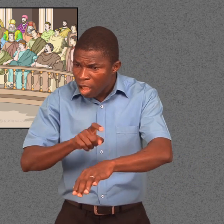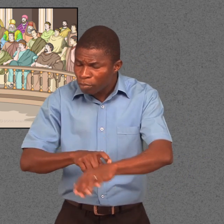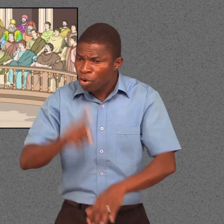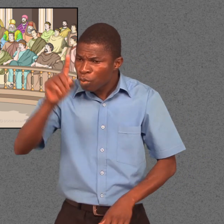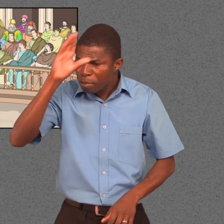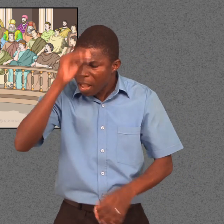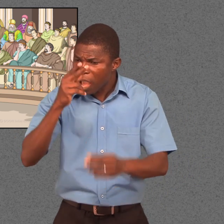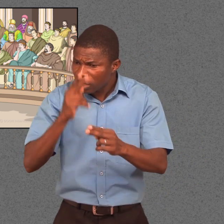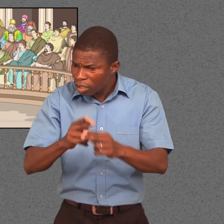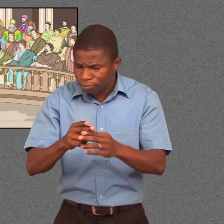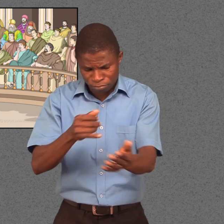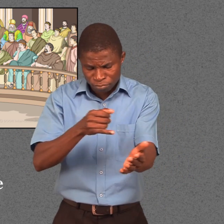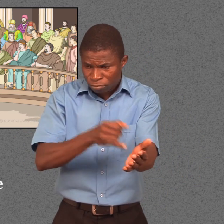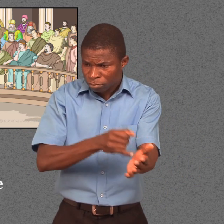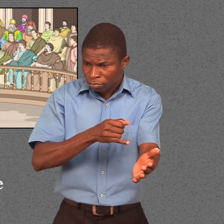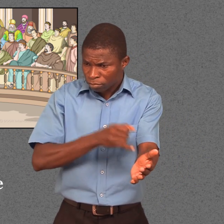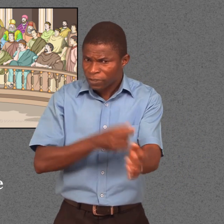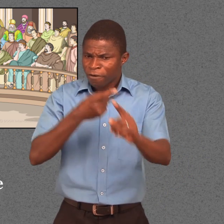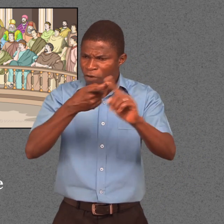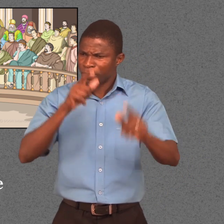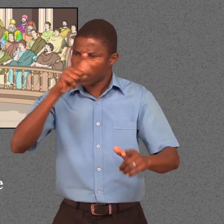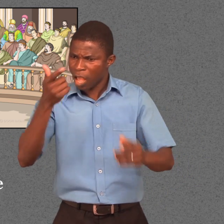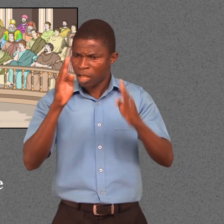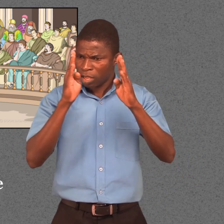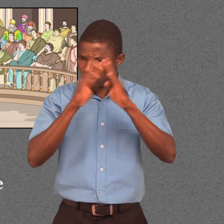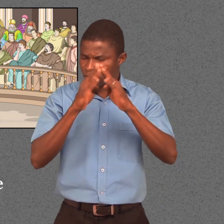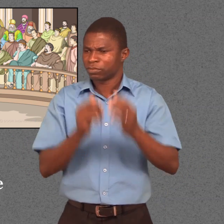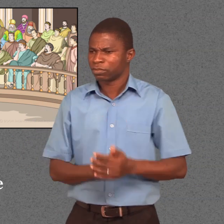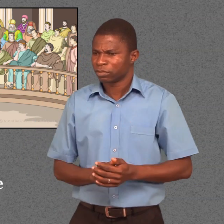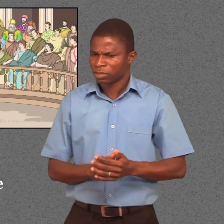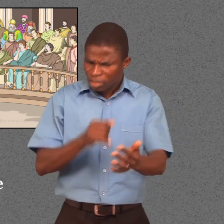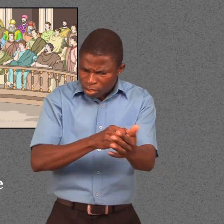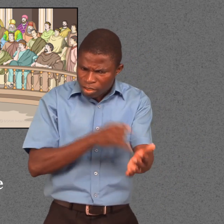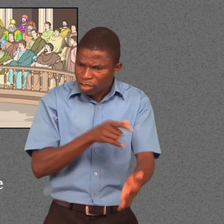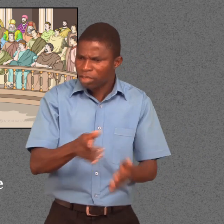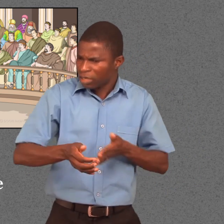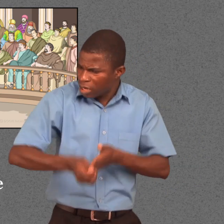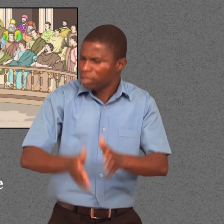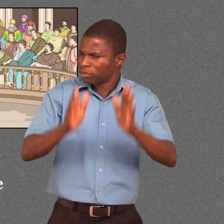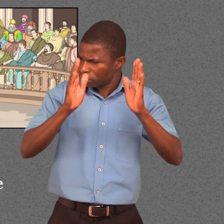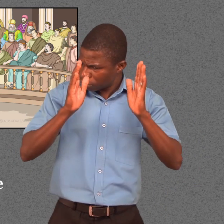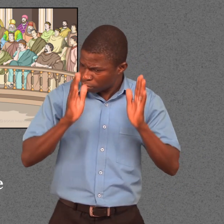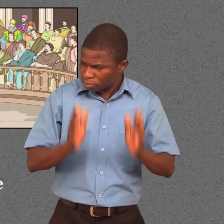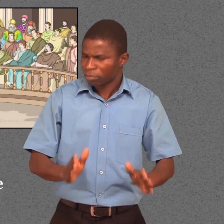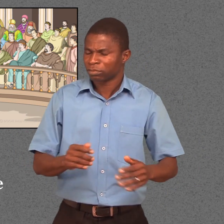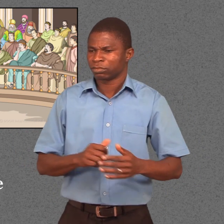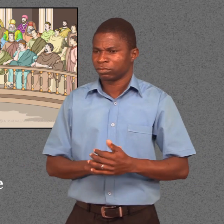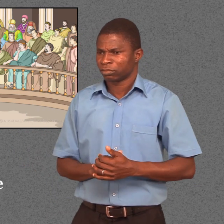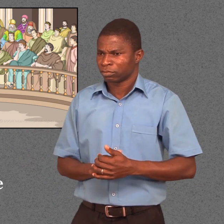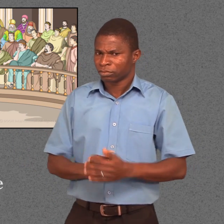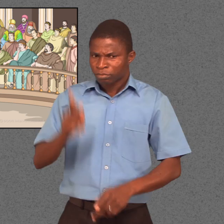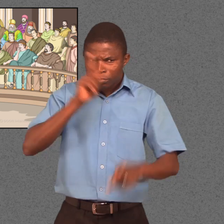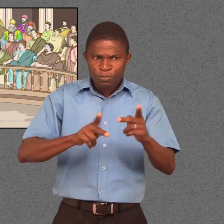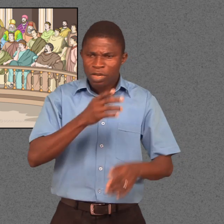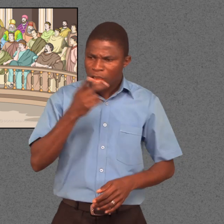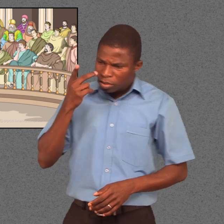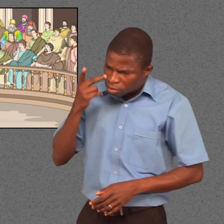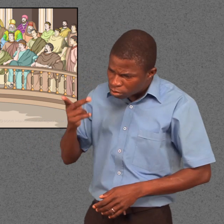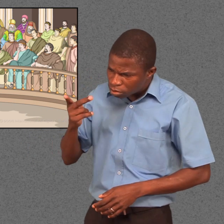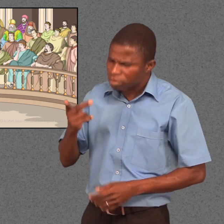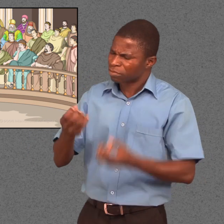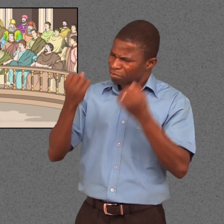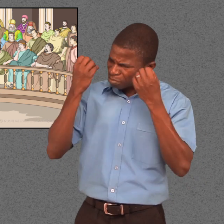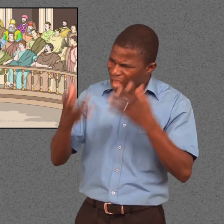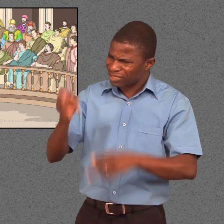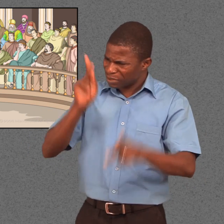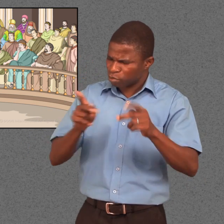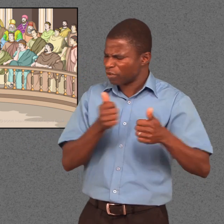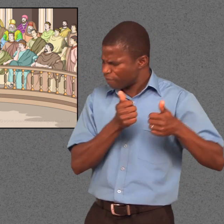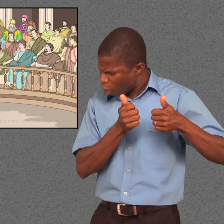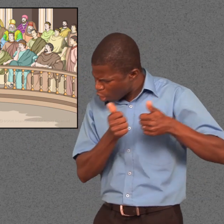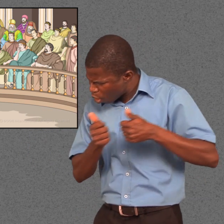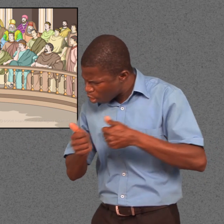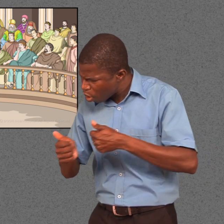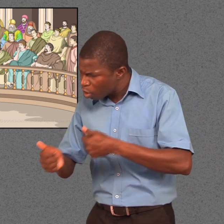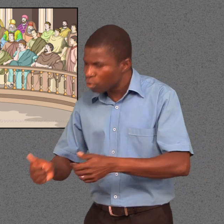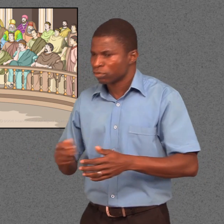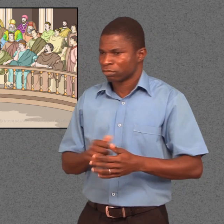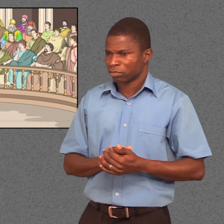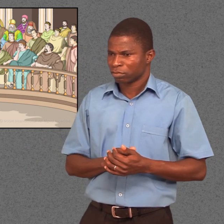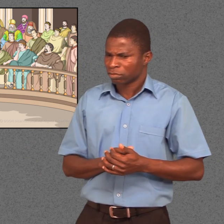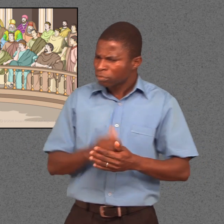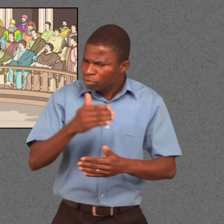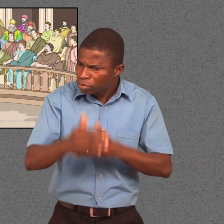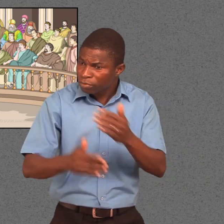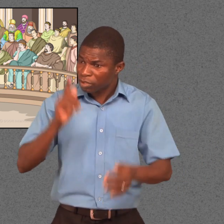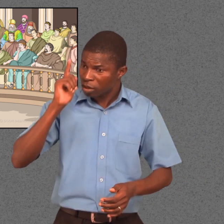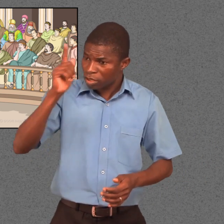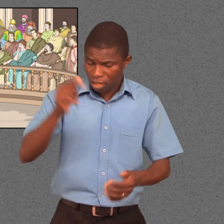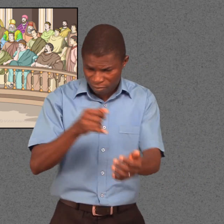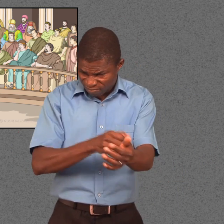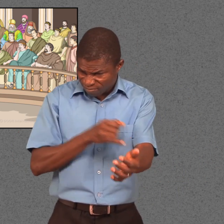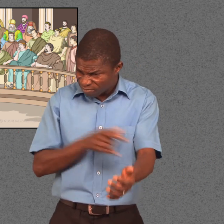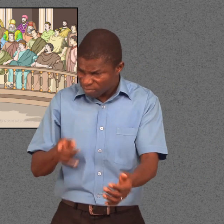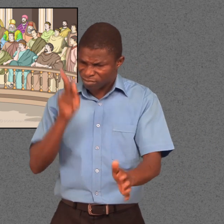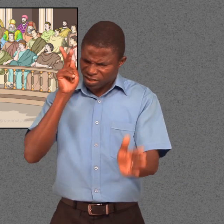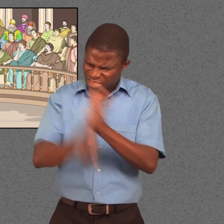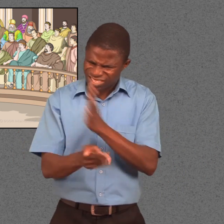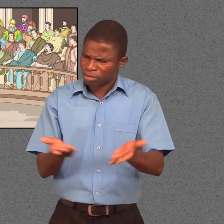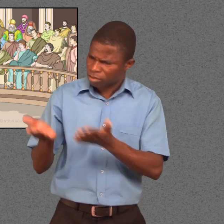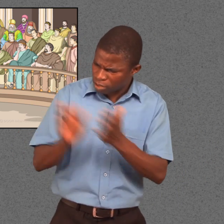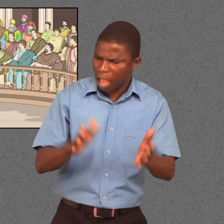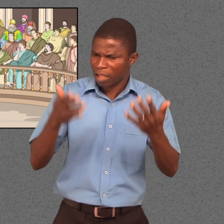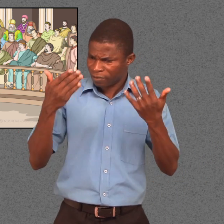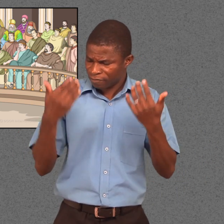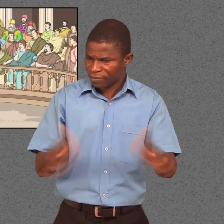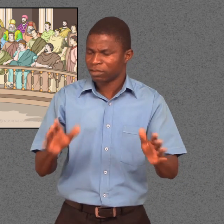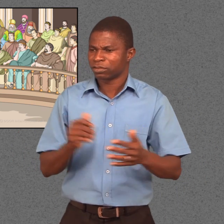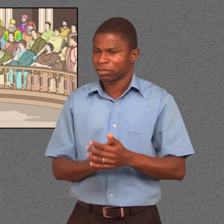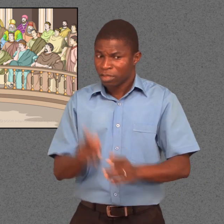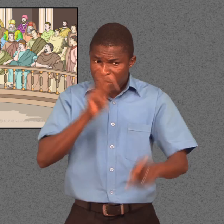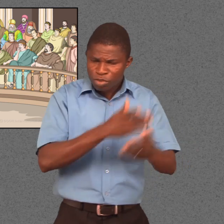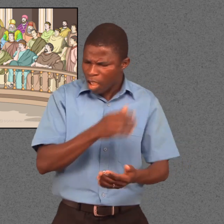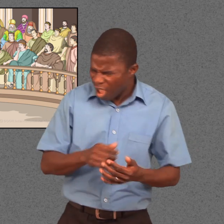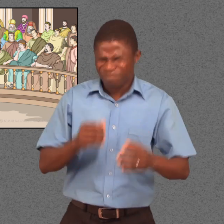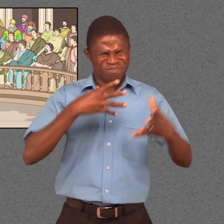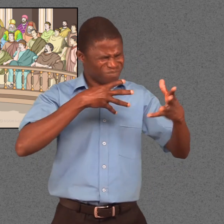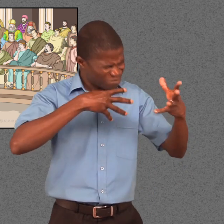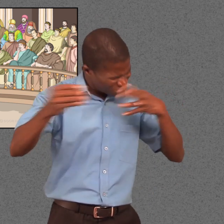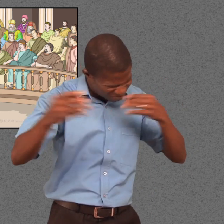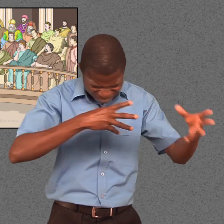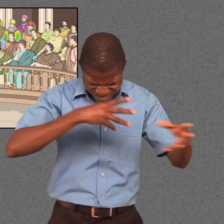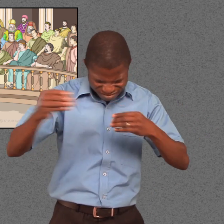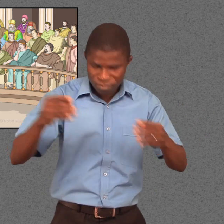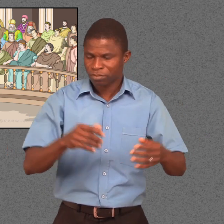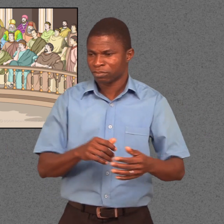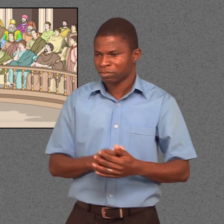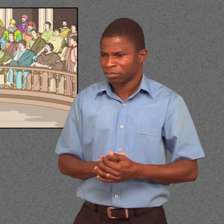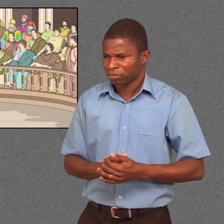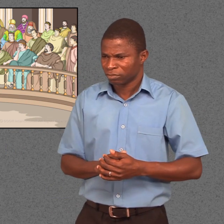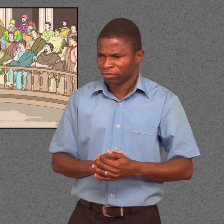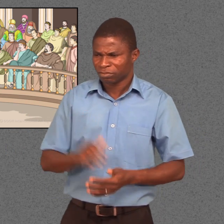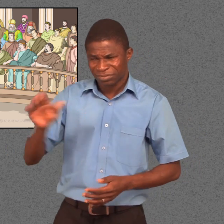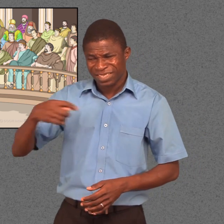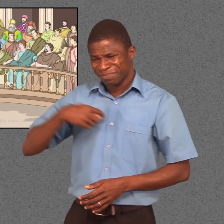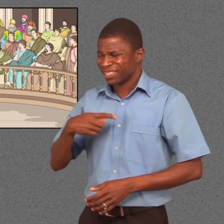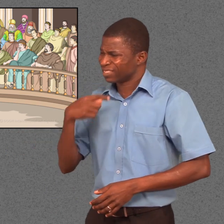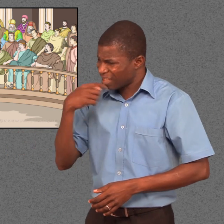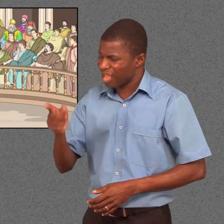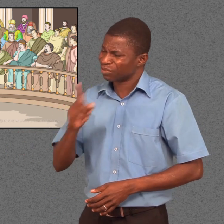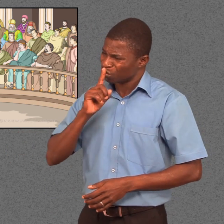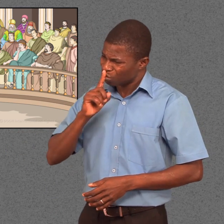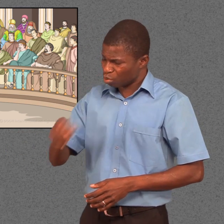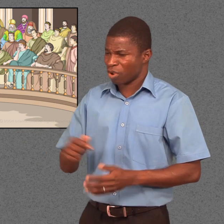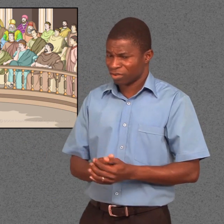After him, Judas the Galilean appeared in the days of the census and drew away people after him.